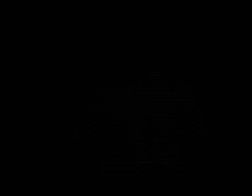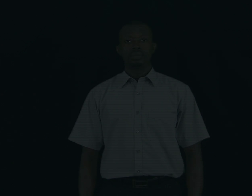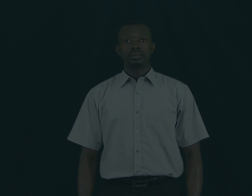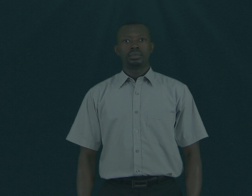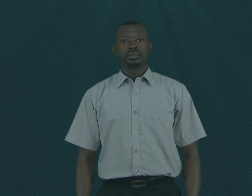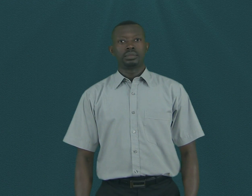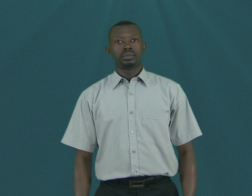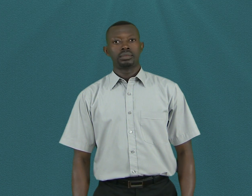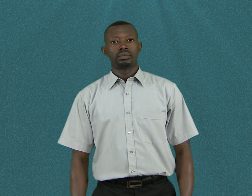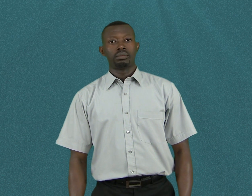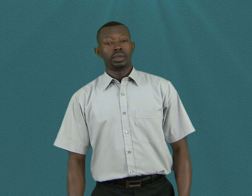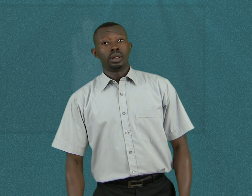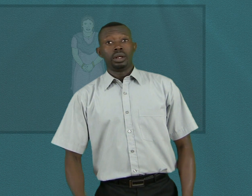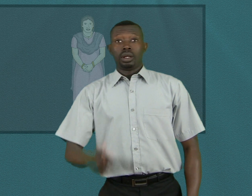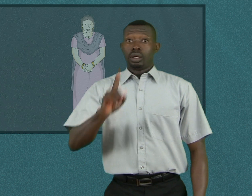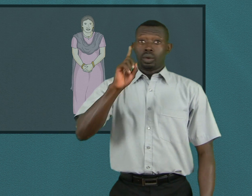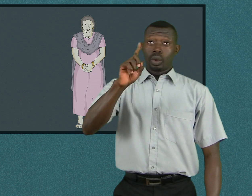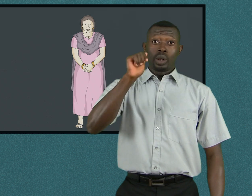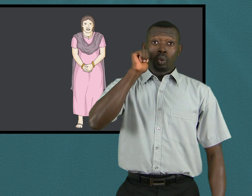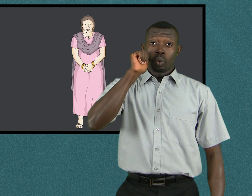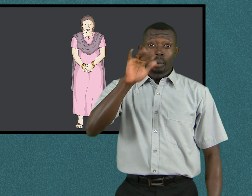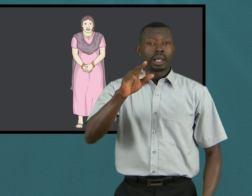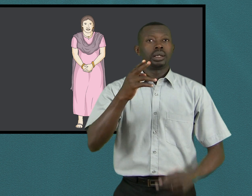This is how the birth of Jesus Christ came about: His mother Mary was pledged in marriage to Joseph, but before they came together, she was found to be with child through the Holy Spirit. Because Joseph her husband was a righteous man and was unwilling to disgrace her publicly, he resolved to divorce her quietly. But after he had pondered these things, an angel of the Lord appeared to him in a dream and said, “Joseph, son of David, do not be afraid to embrace Mary as your wife, for the One conceived in her is from the Holy Spirit. She will give birth to a Son, and you are to give Him the name Jesus, because He will save His people from their sins.” All this took place to fulfill what the Lord had said through the prophet: “Behold, the virgin will be with child and will give birth to a son, and they will call Him Immanuel” (which means, “God with us”). When Joseph woke up, he did as the angel of the Lord had commanded him, and embraced Mary as his wife. But he had no union with her until she gave birth to a Son. And he gave Him the name Jesus.